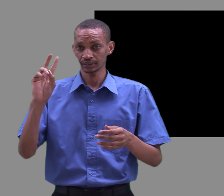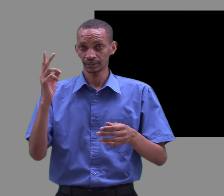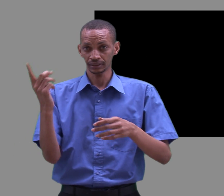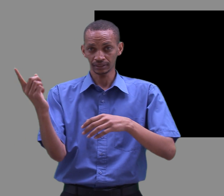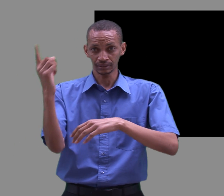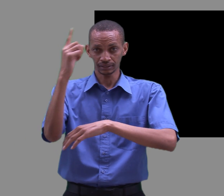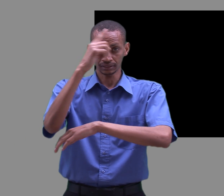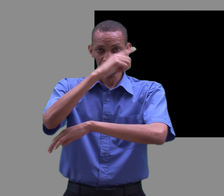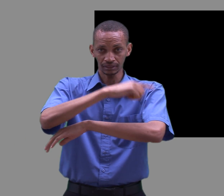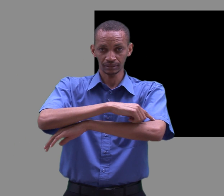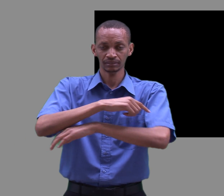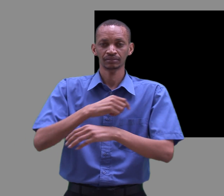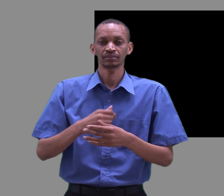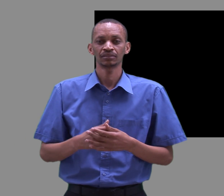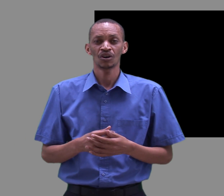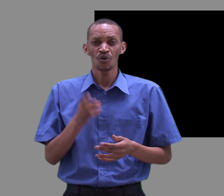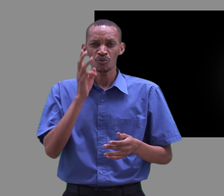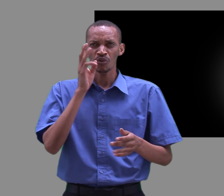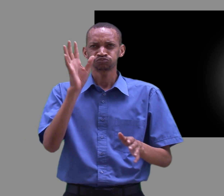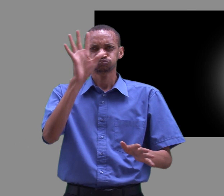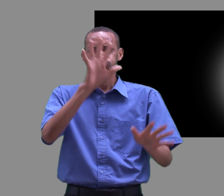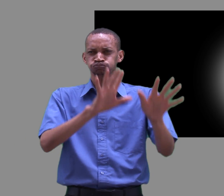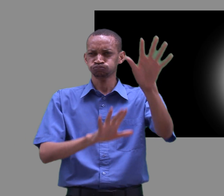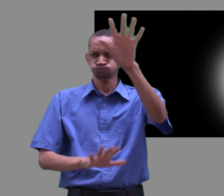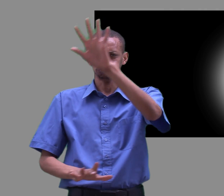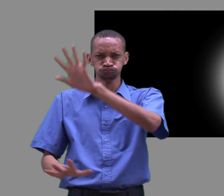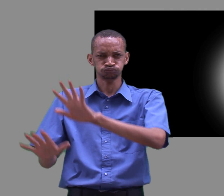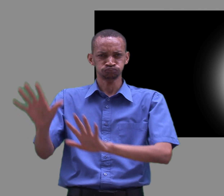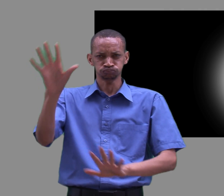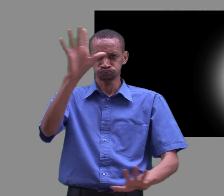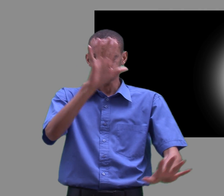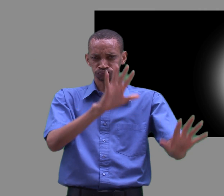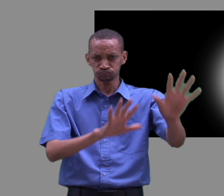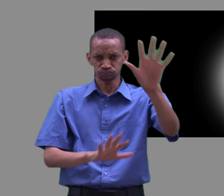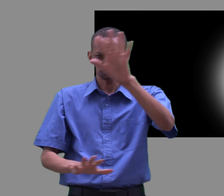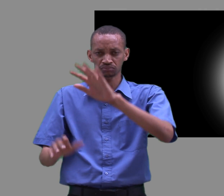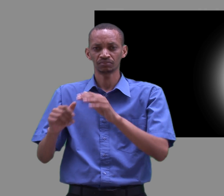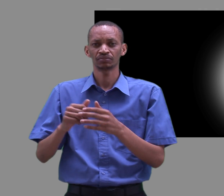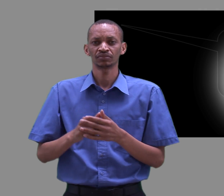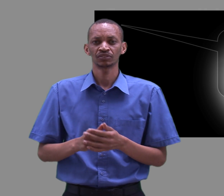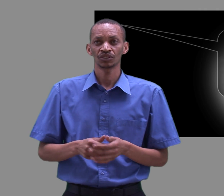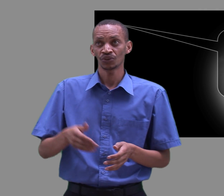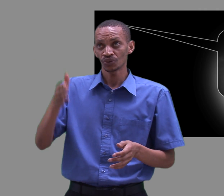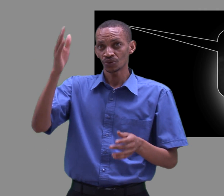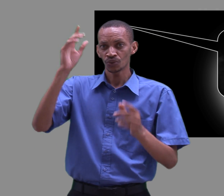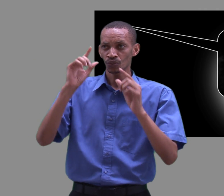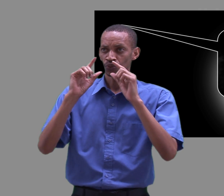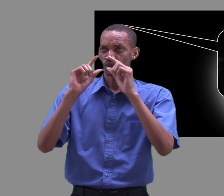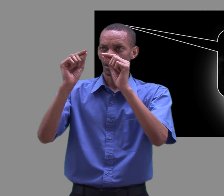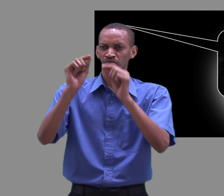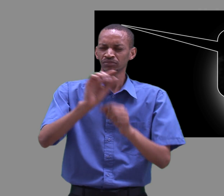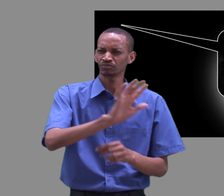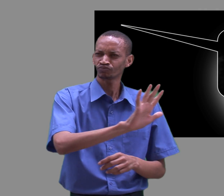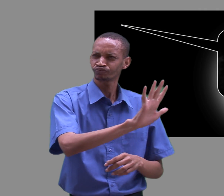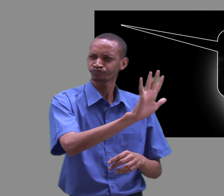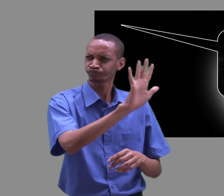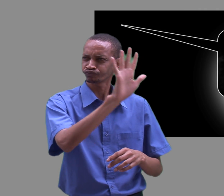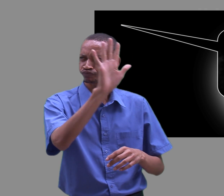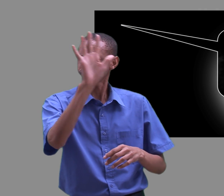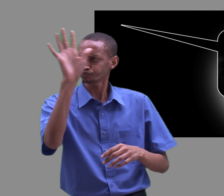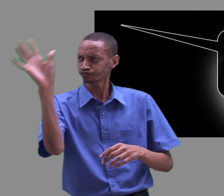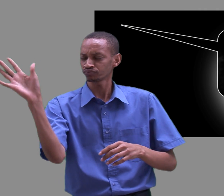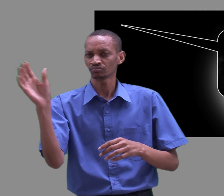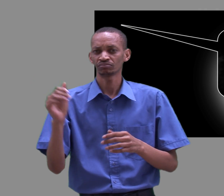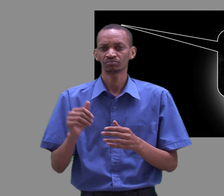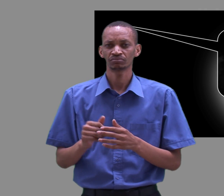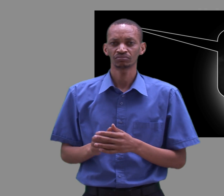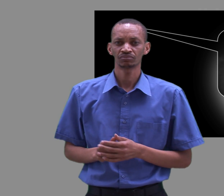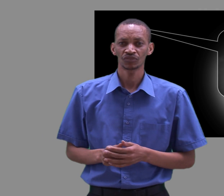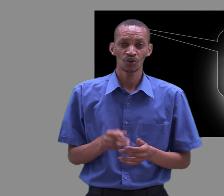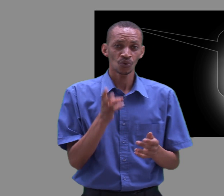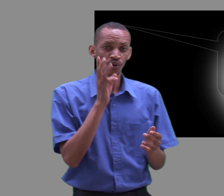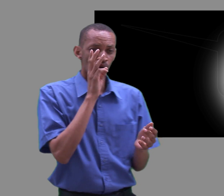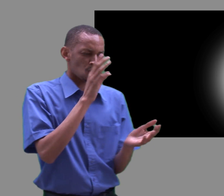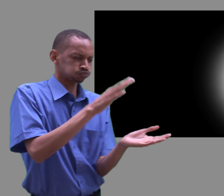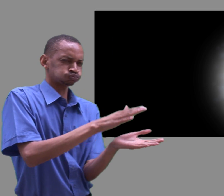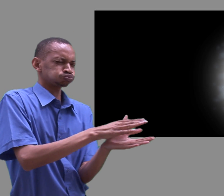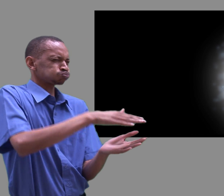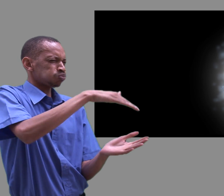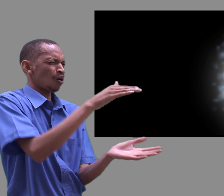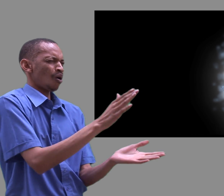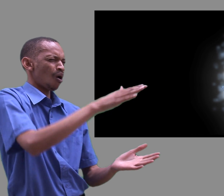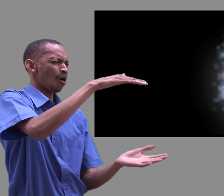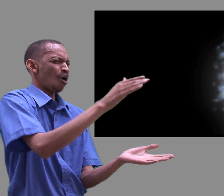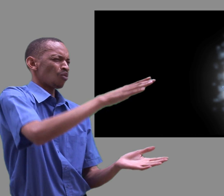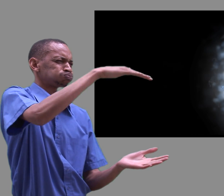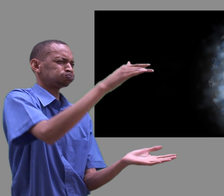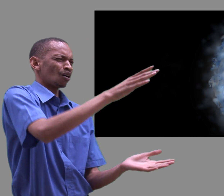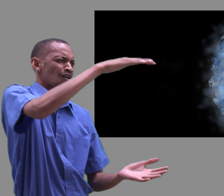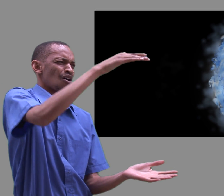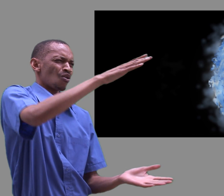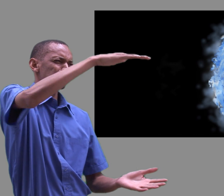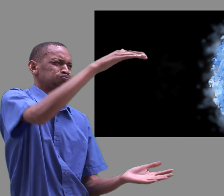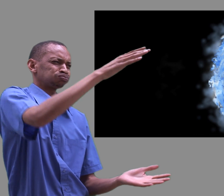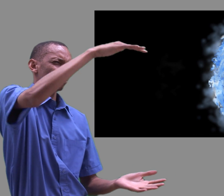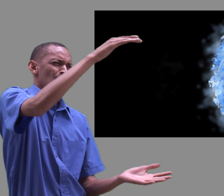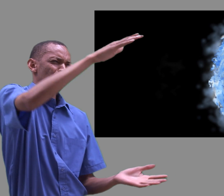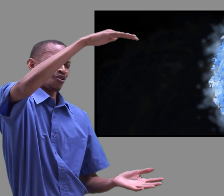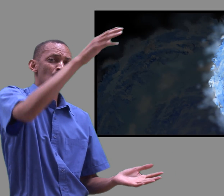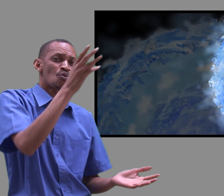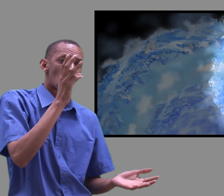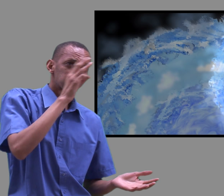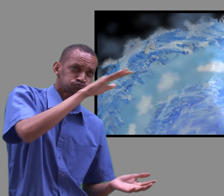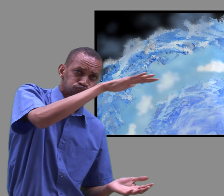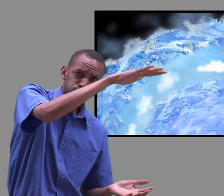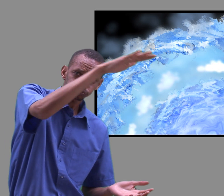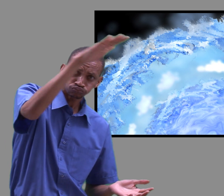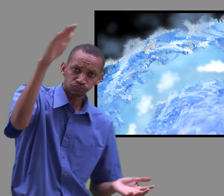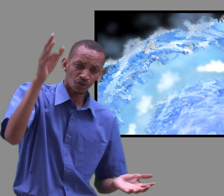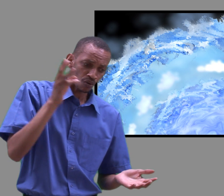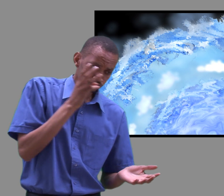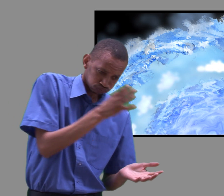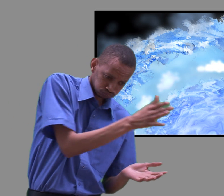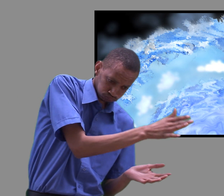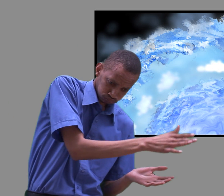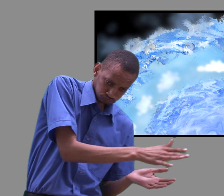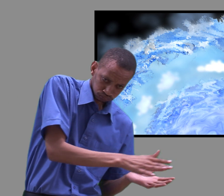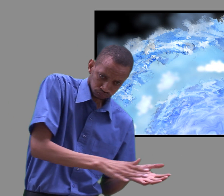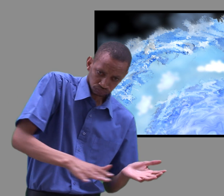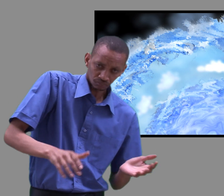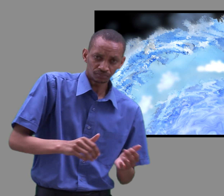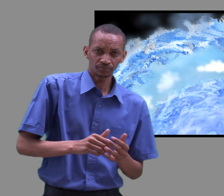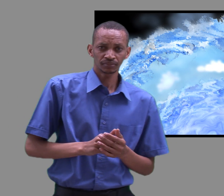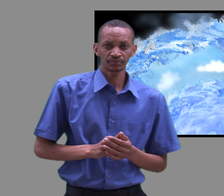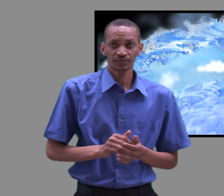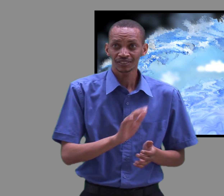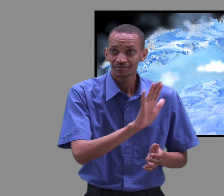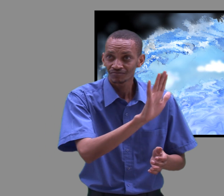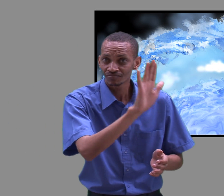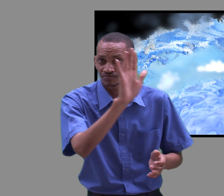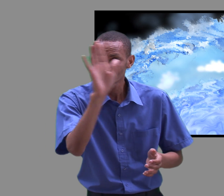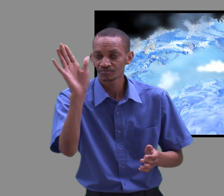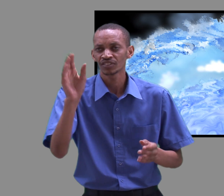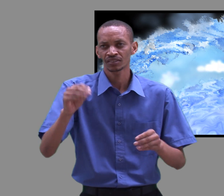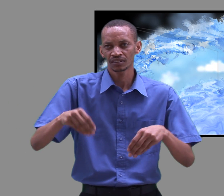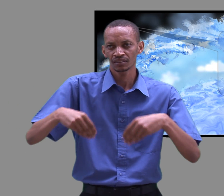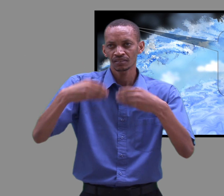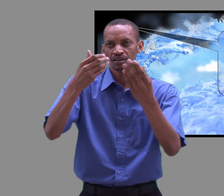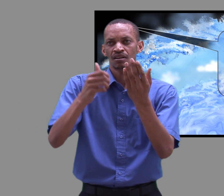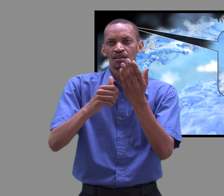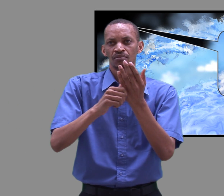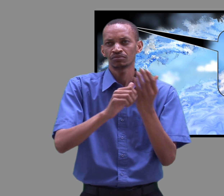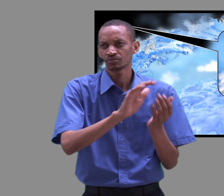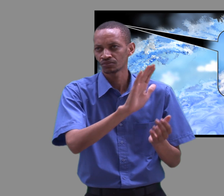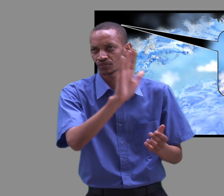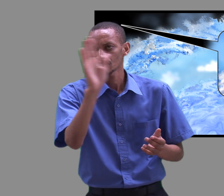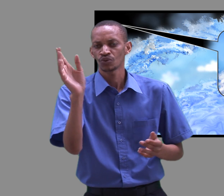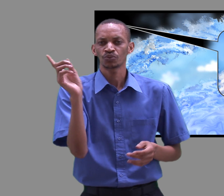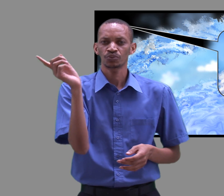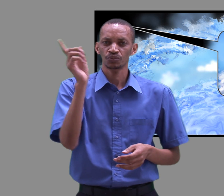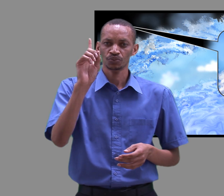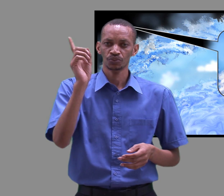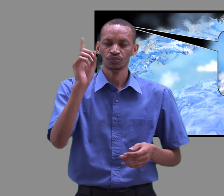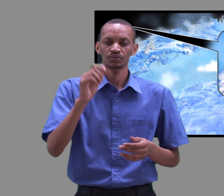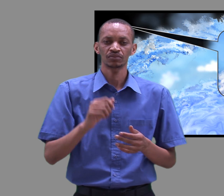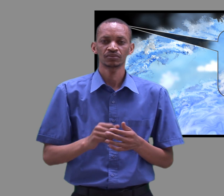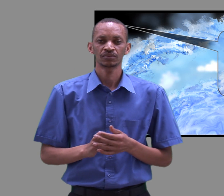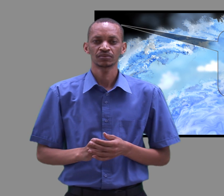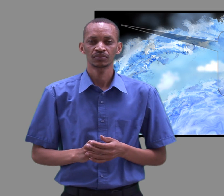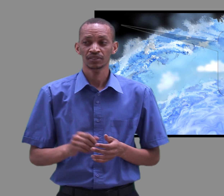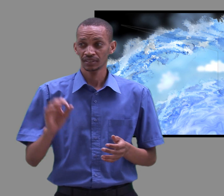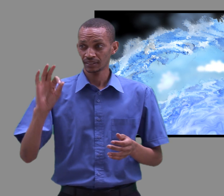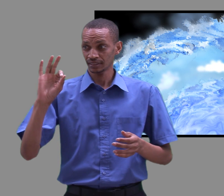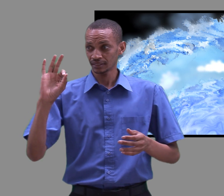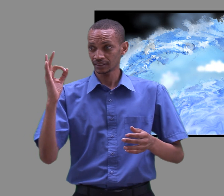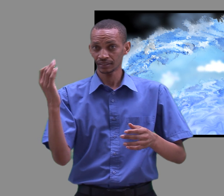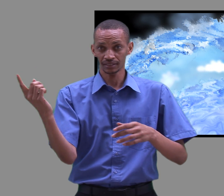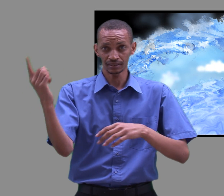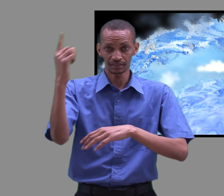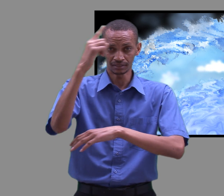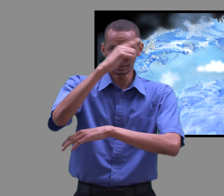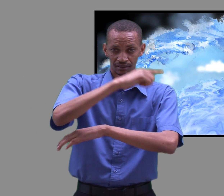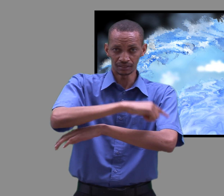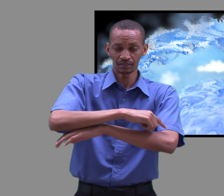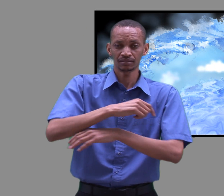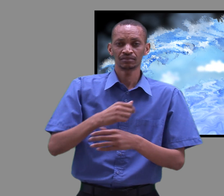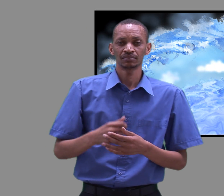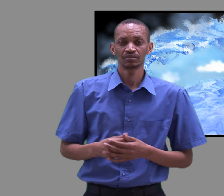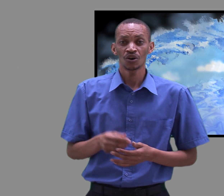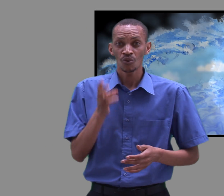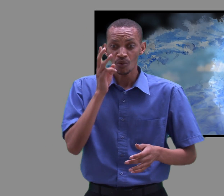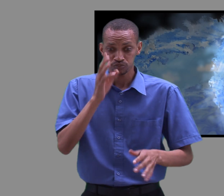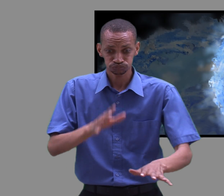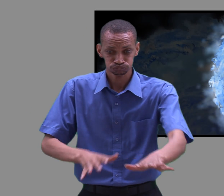So God made the expanse and separated the waters beneath it from the waters above. And it was so. God called the expanse “sky.”